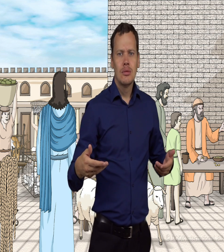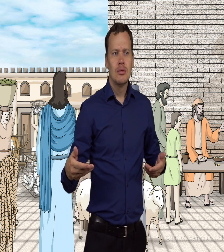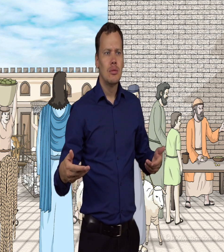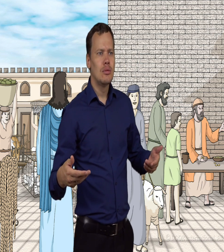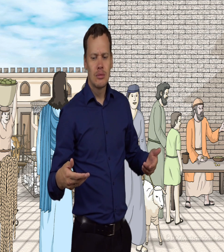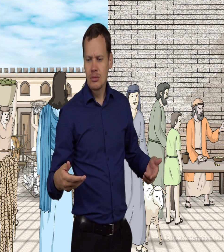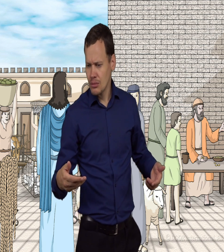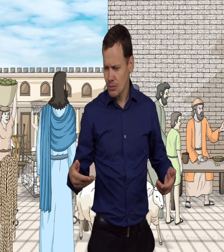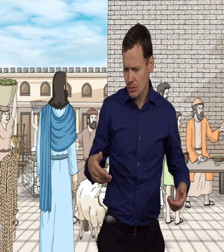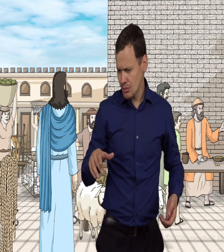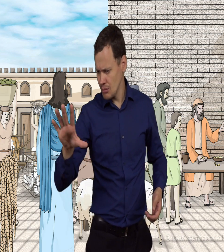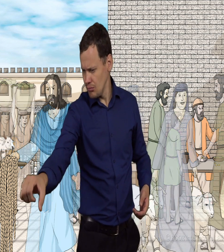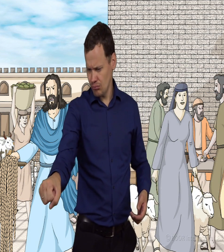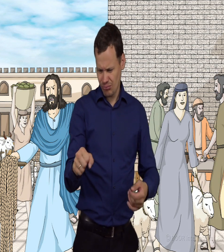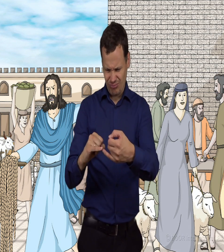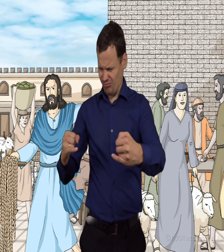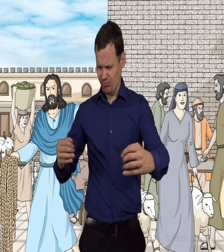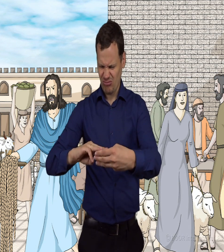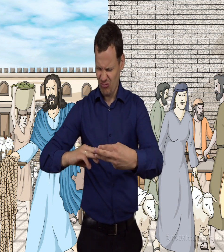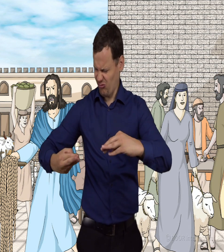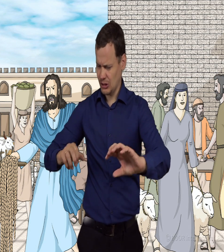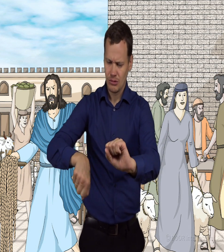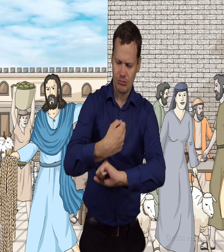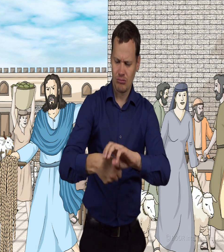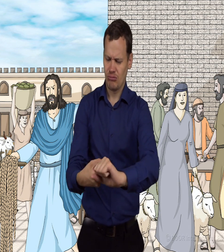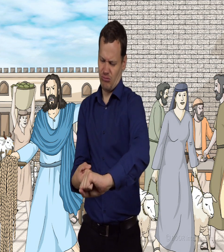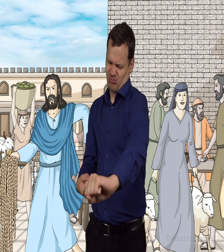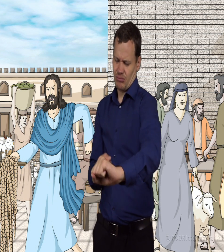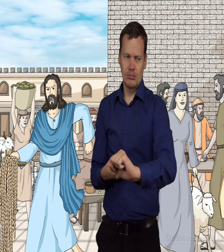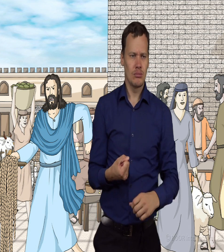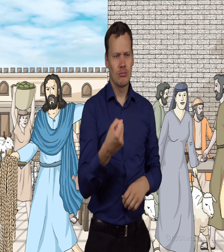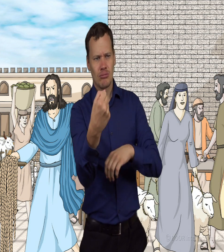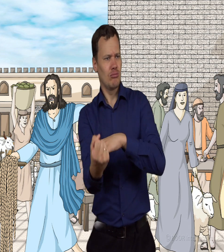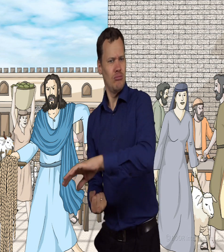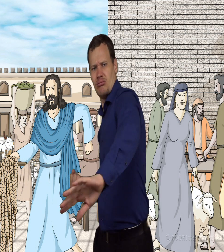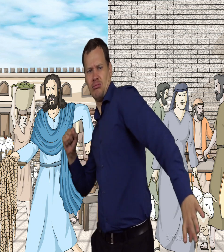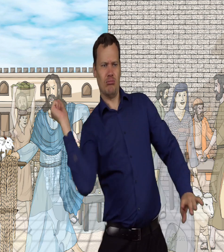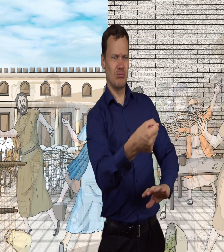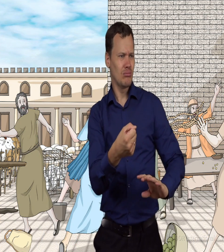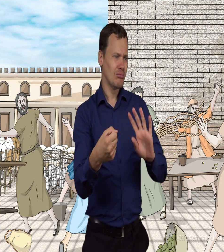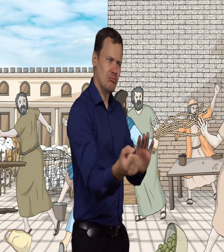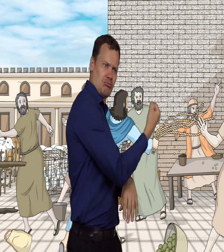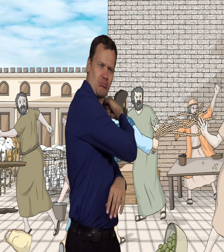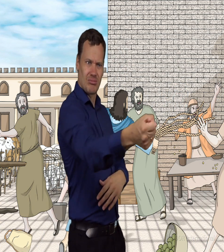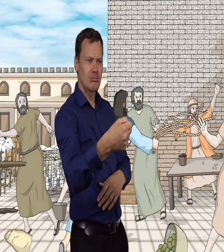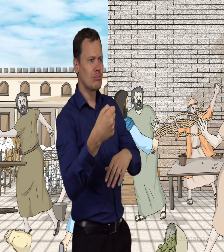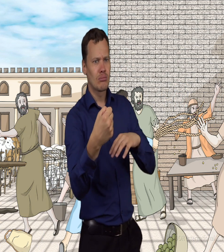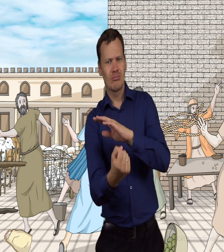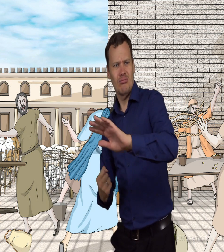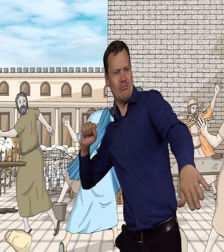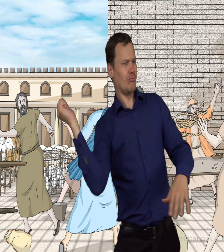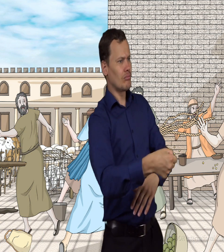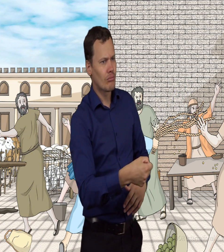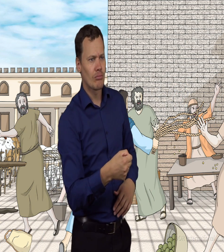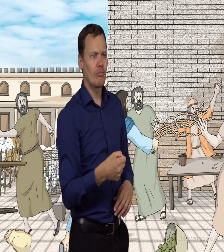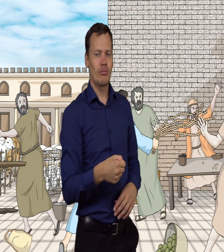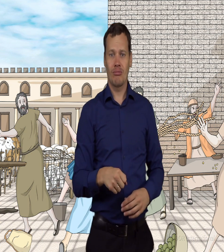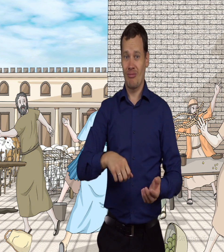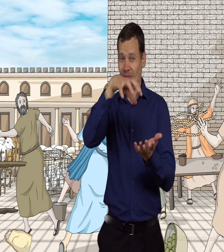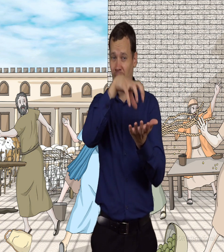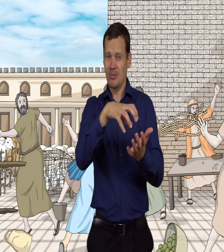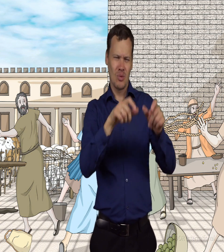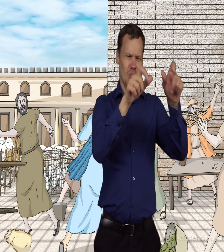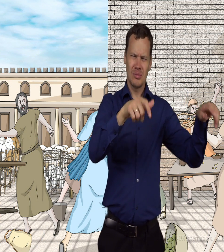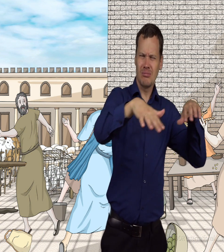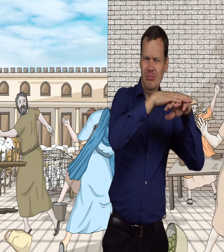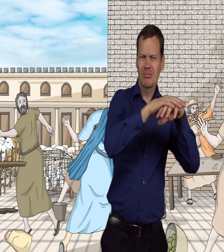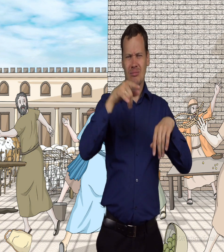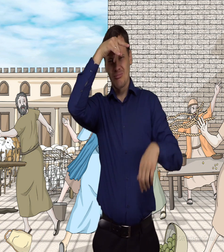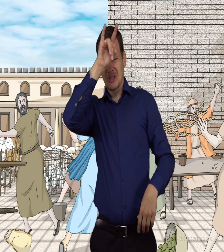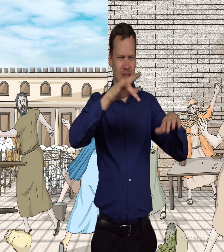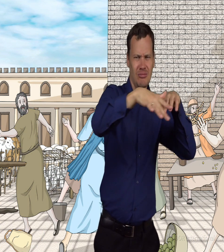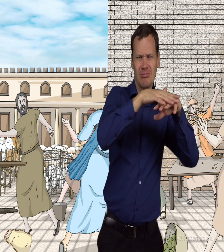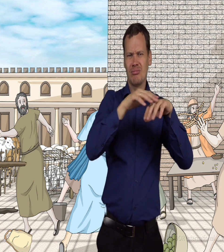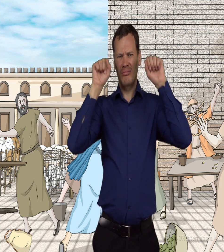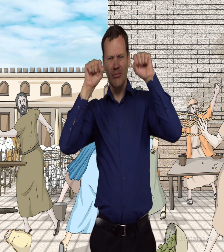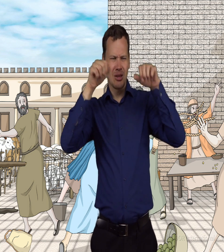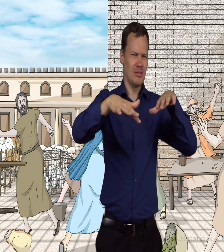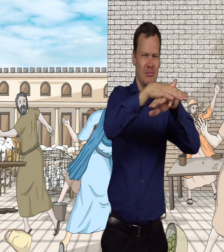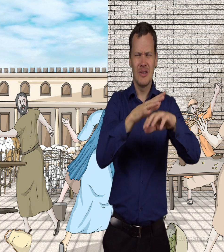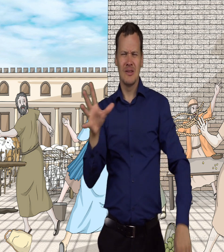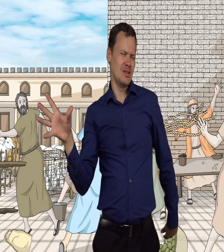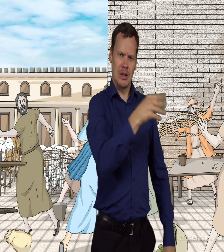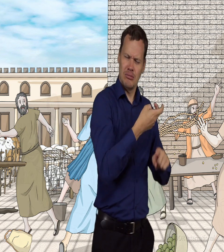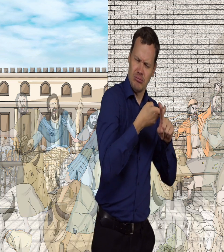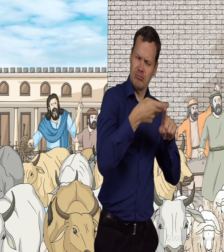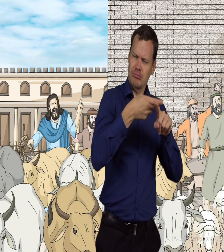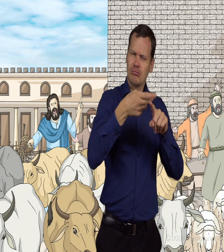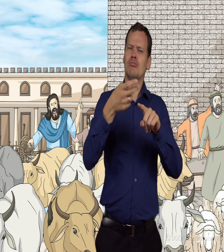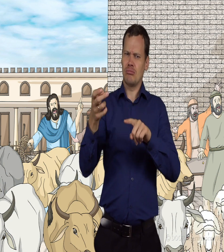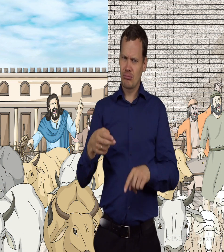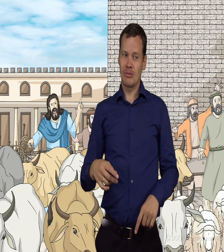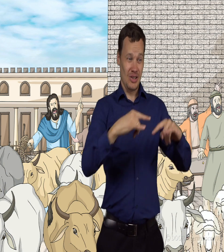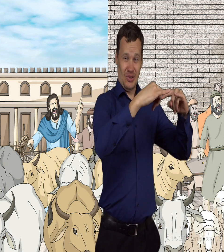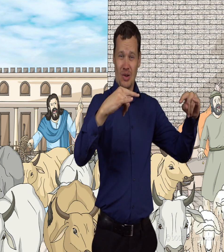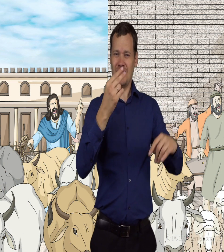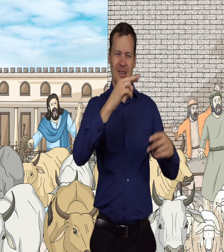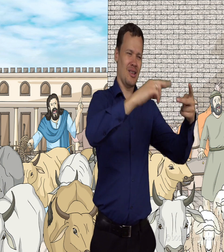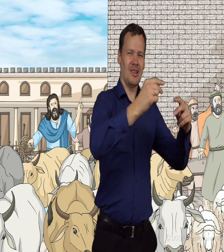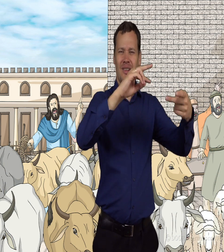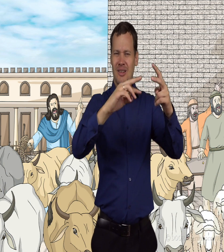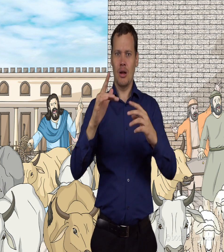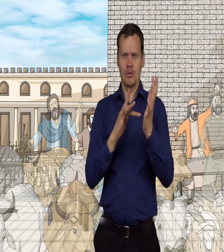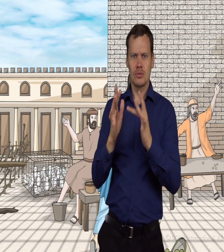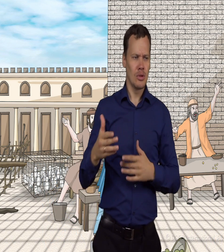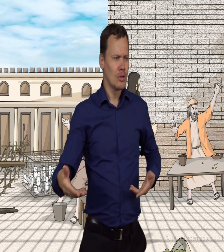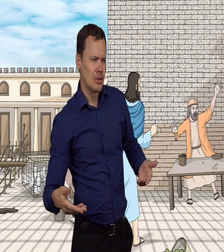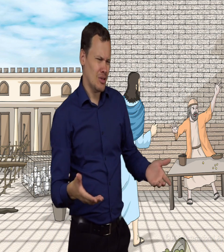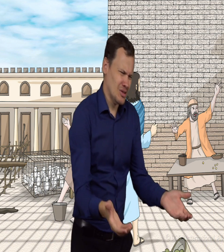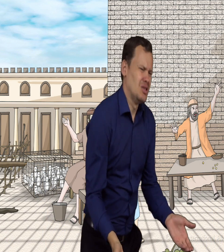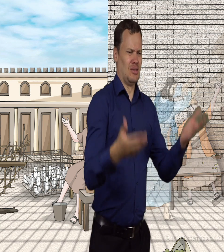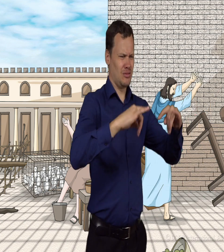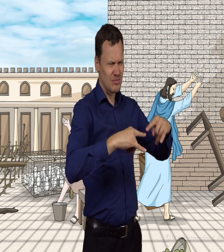So He made a whip out of cords and drove all from the temple courts, both sheep and cattle.